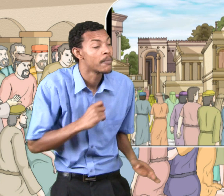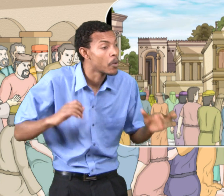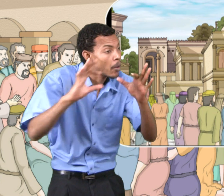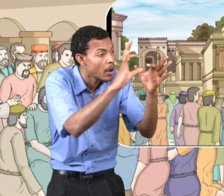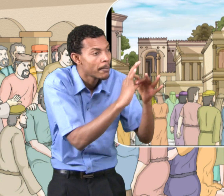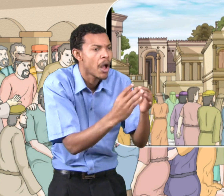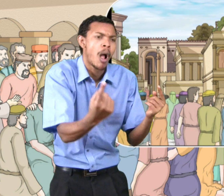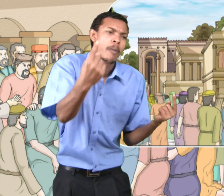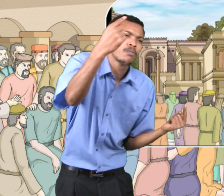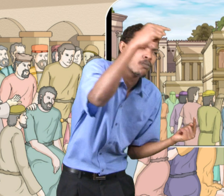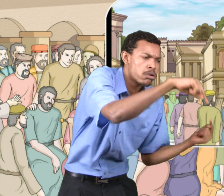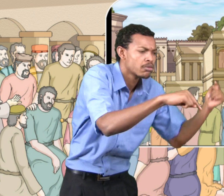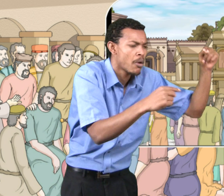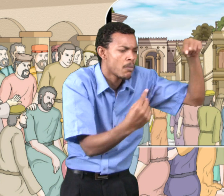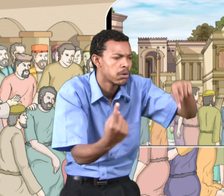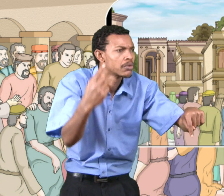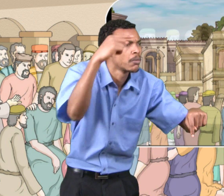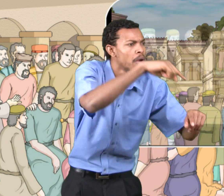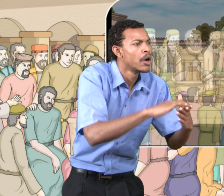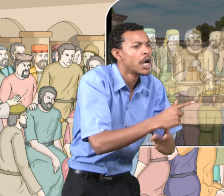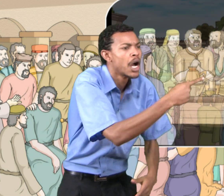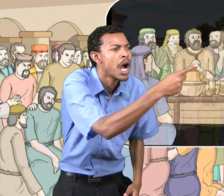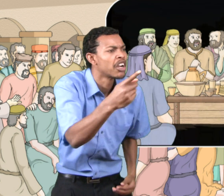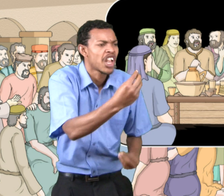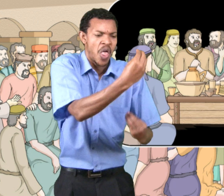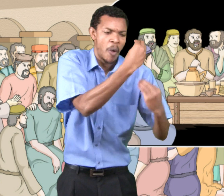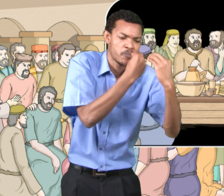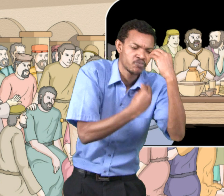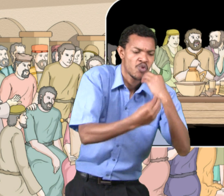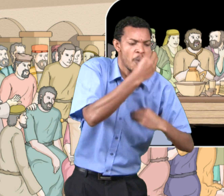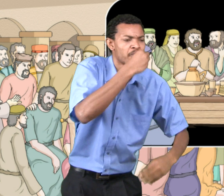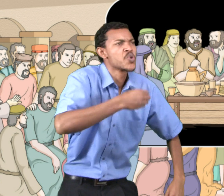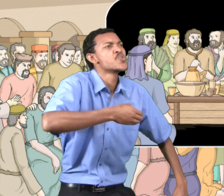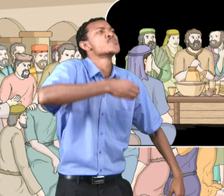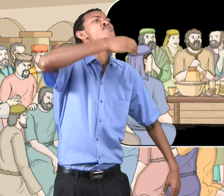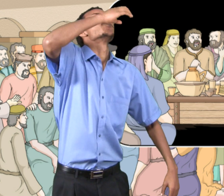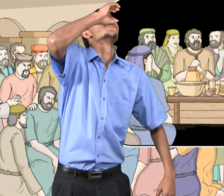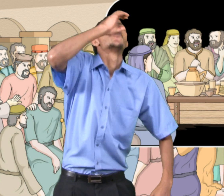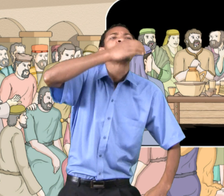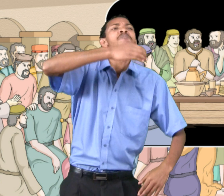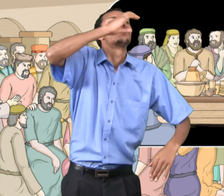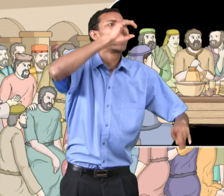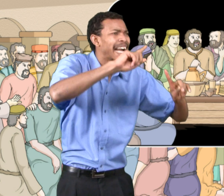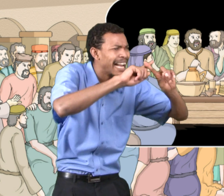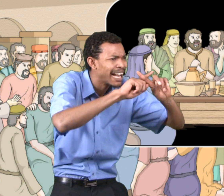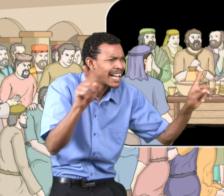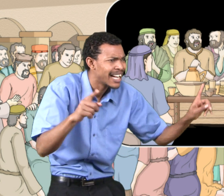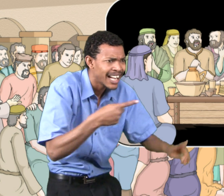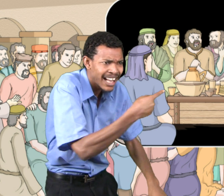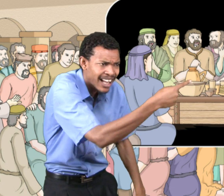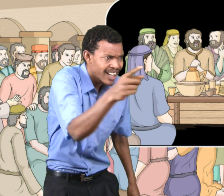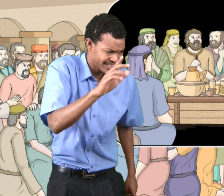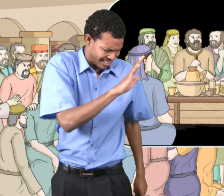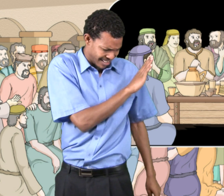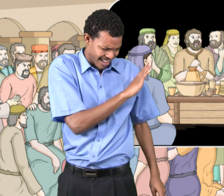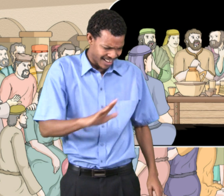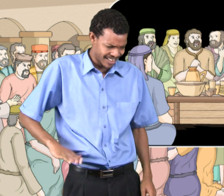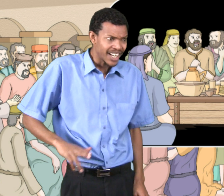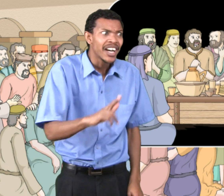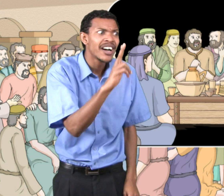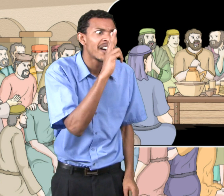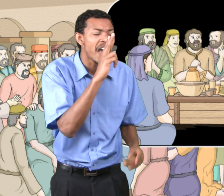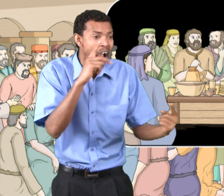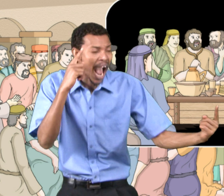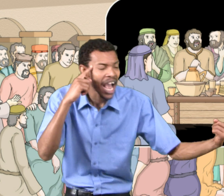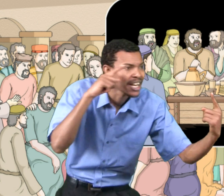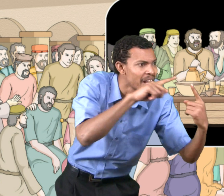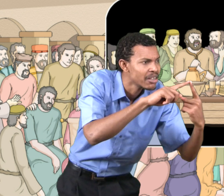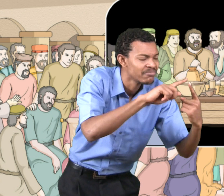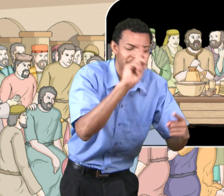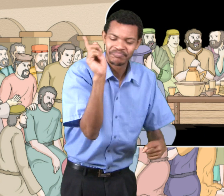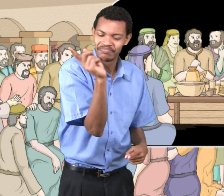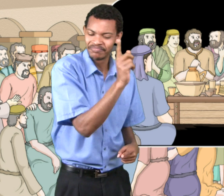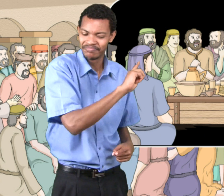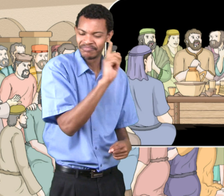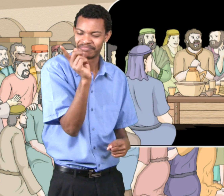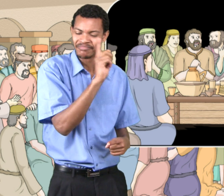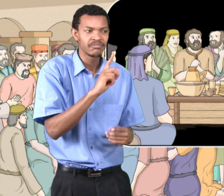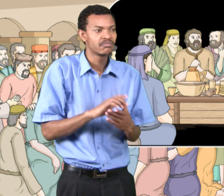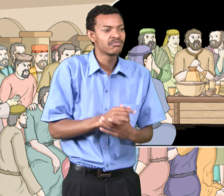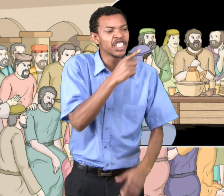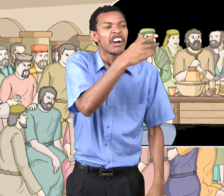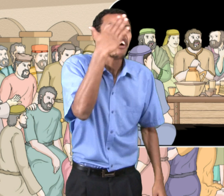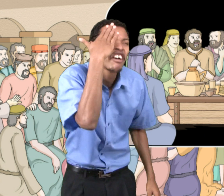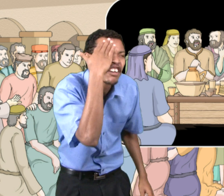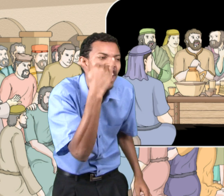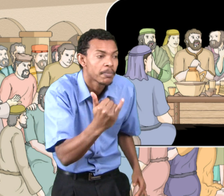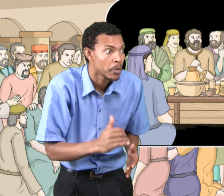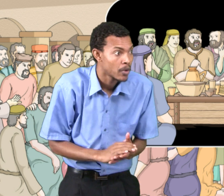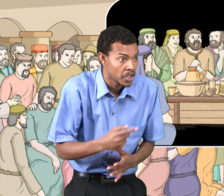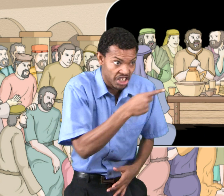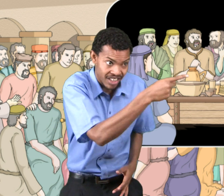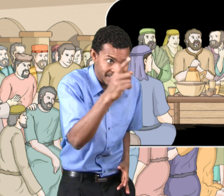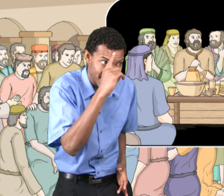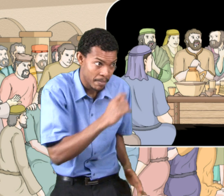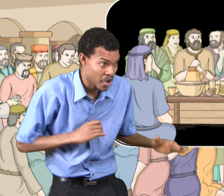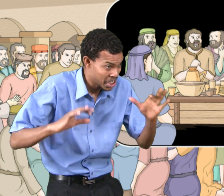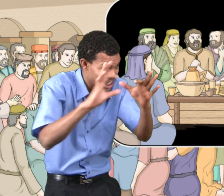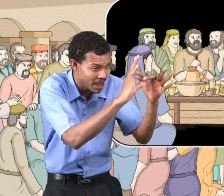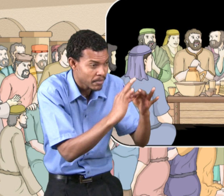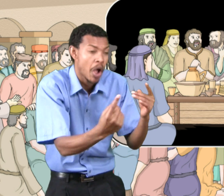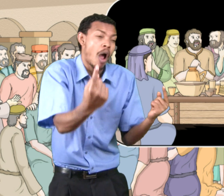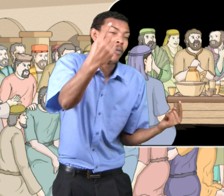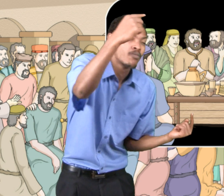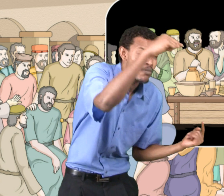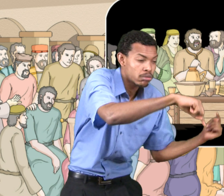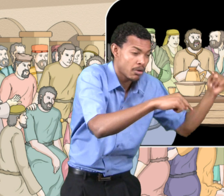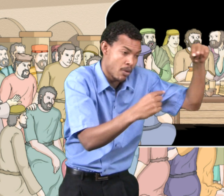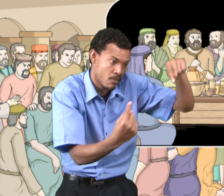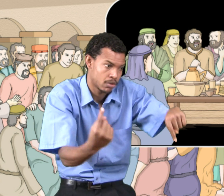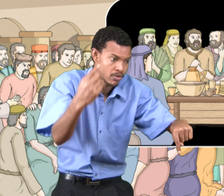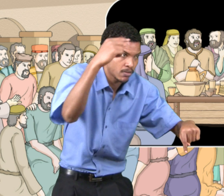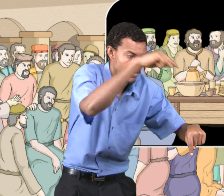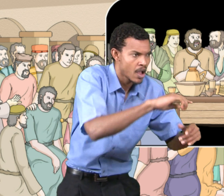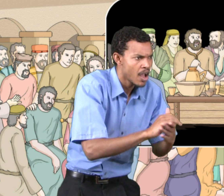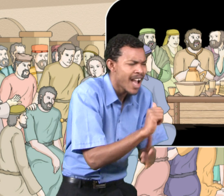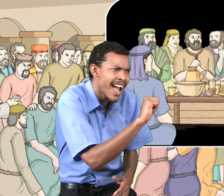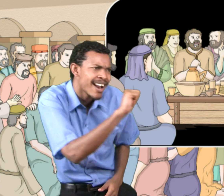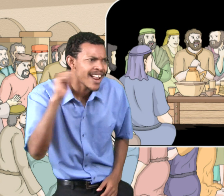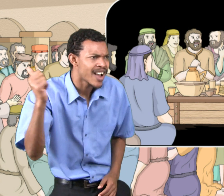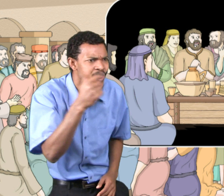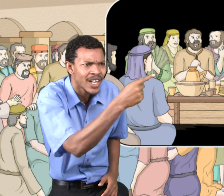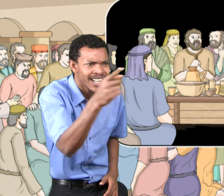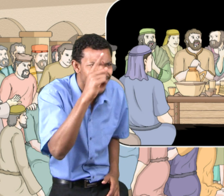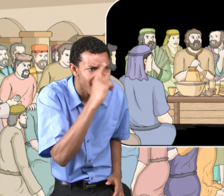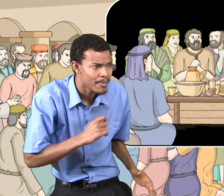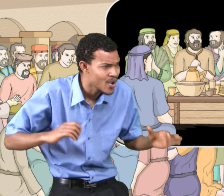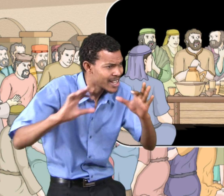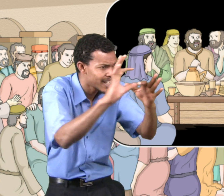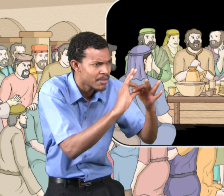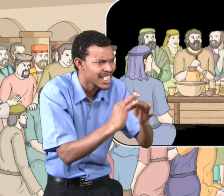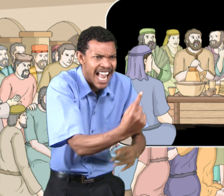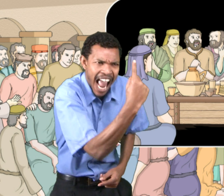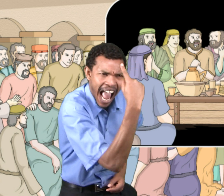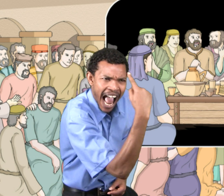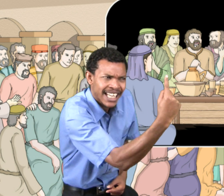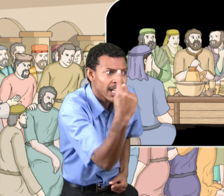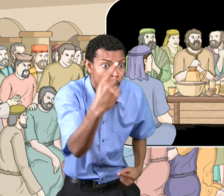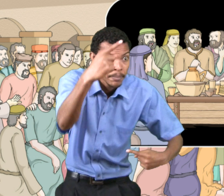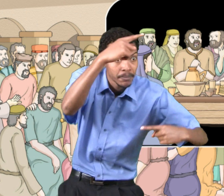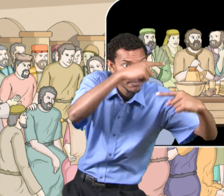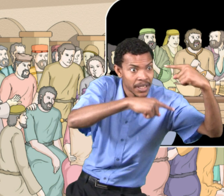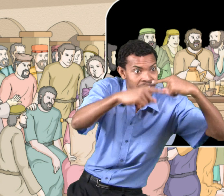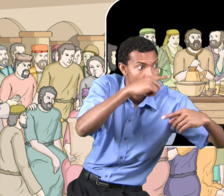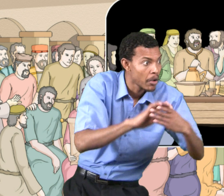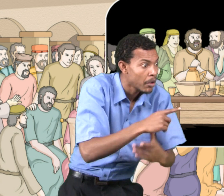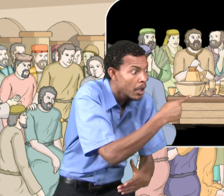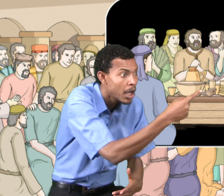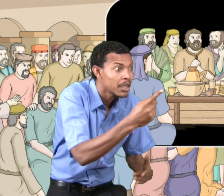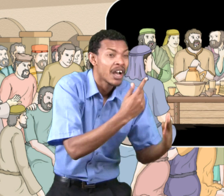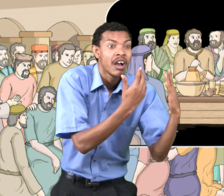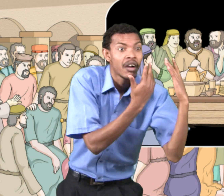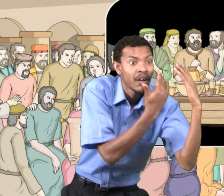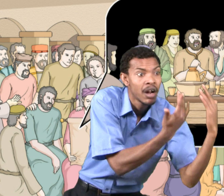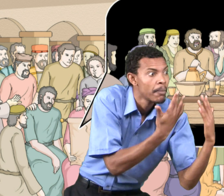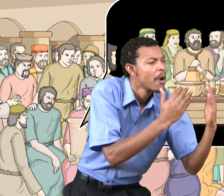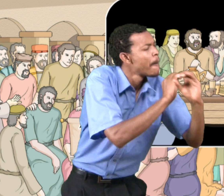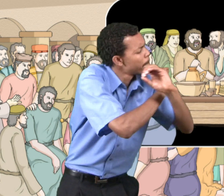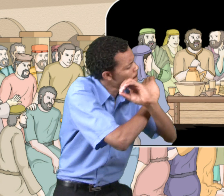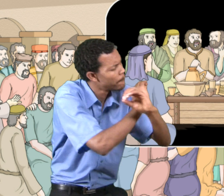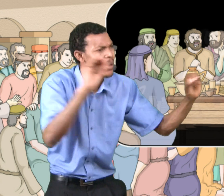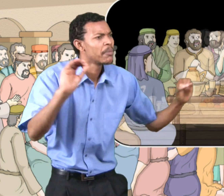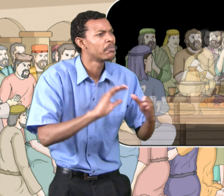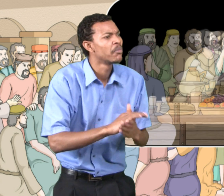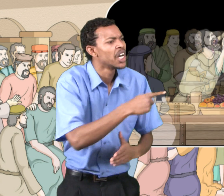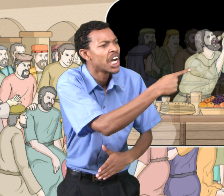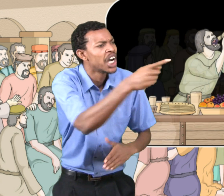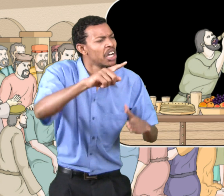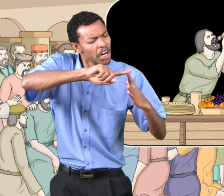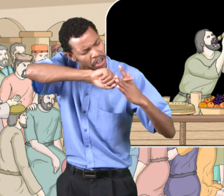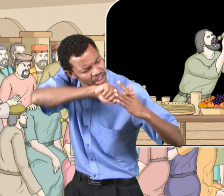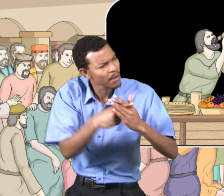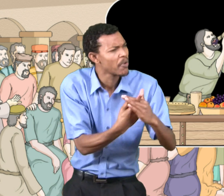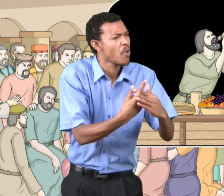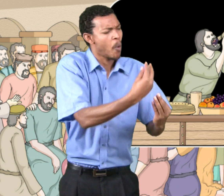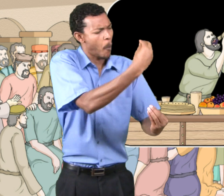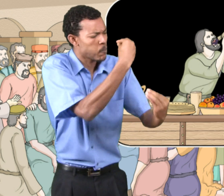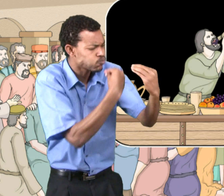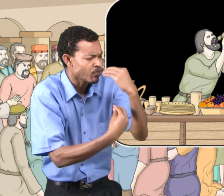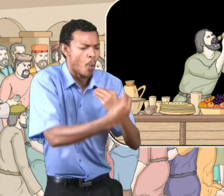Now then, when you come together, it is not the Lord’s Supper you eat.